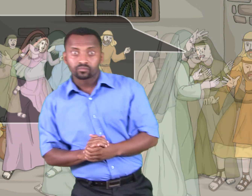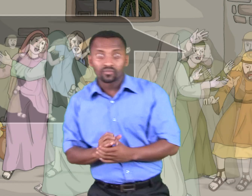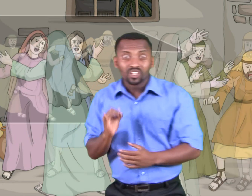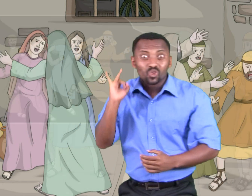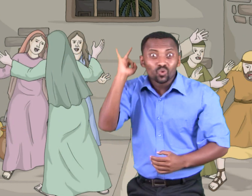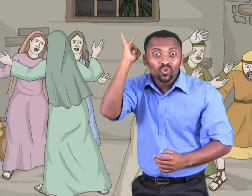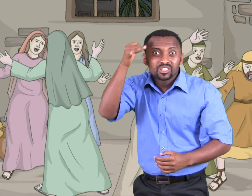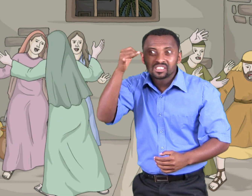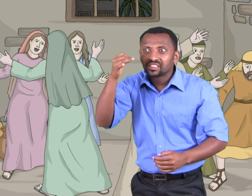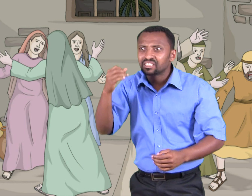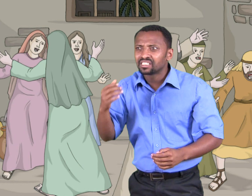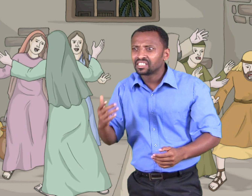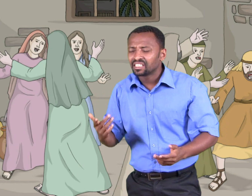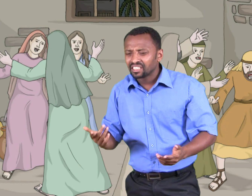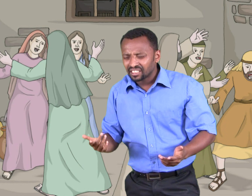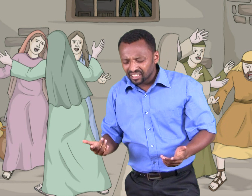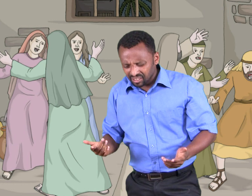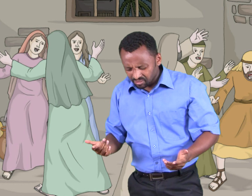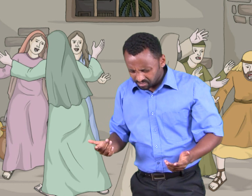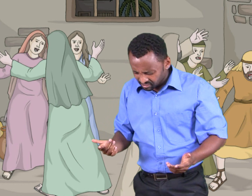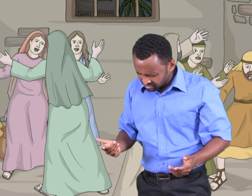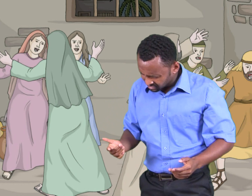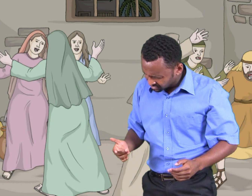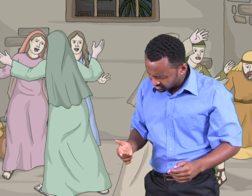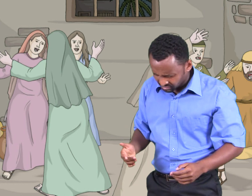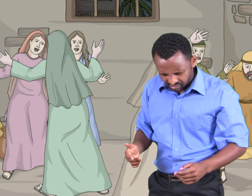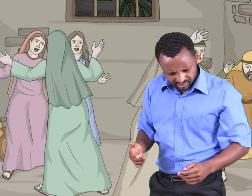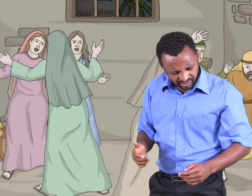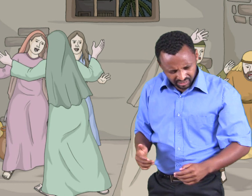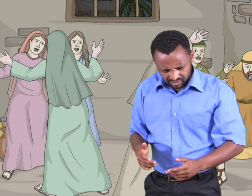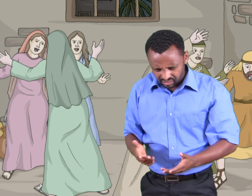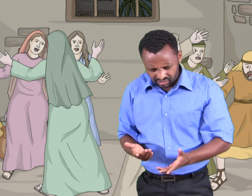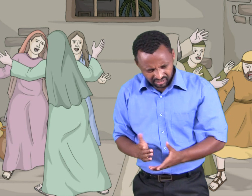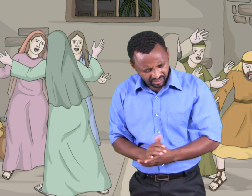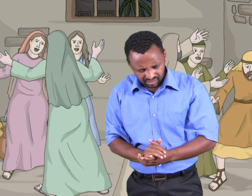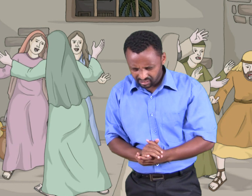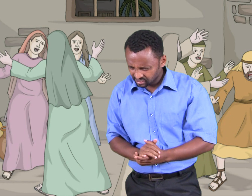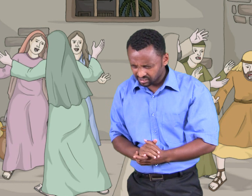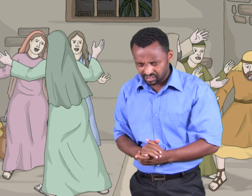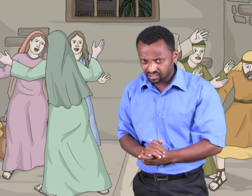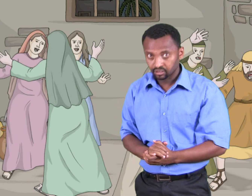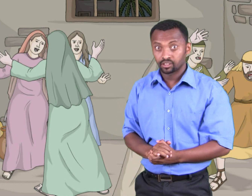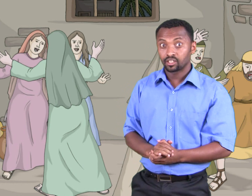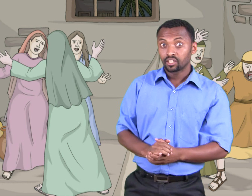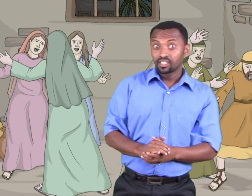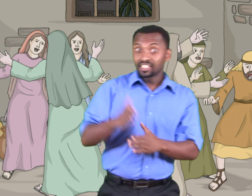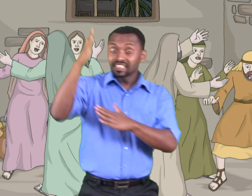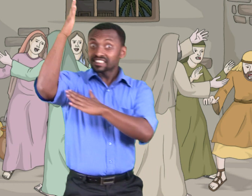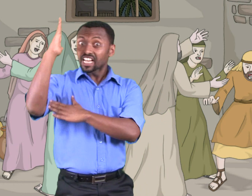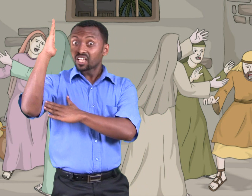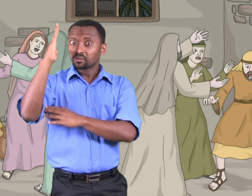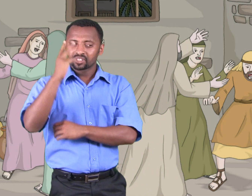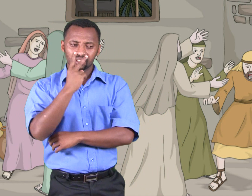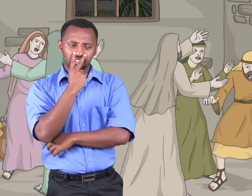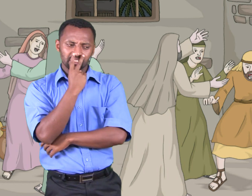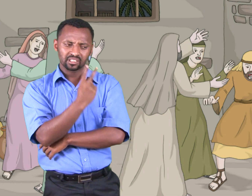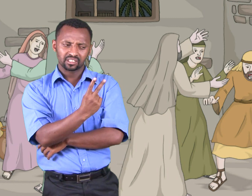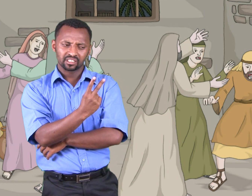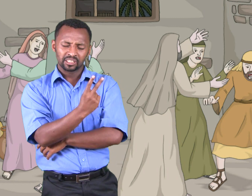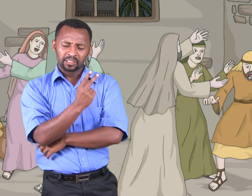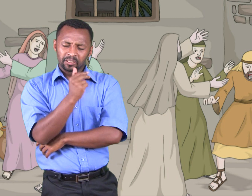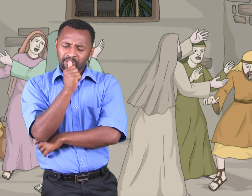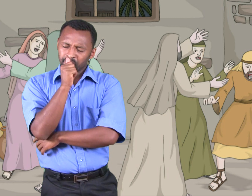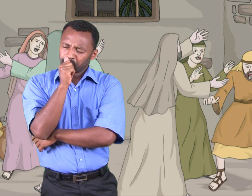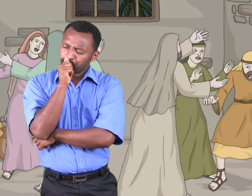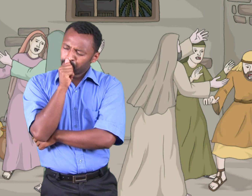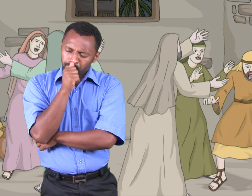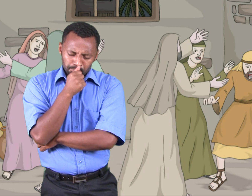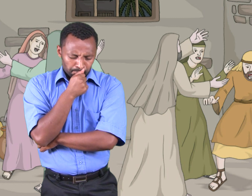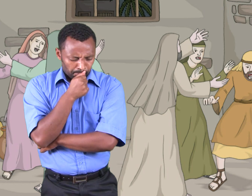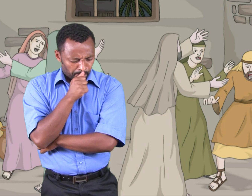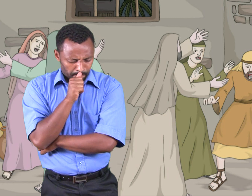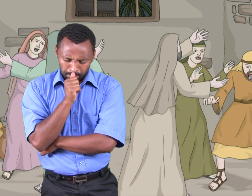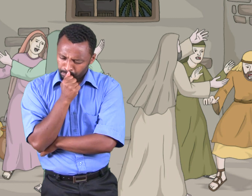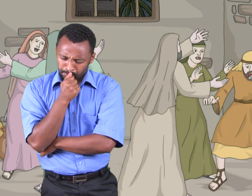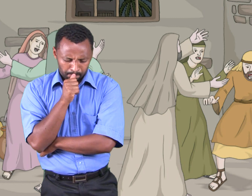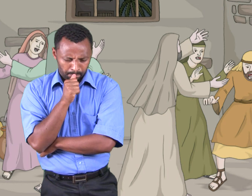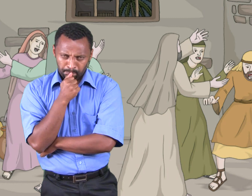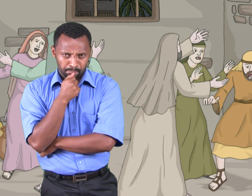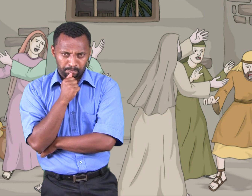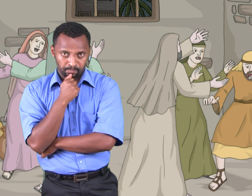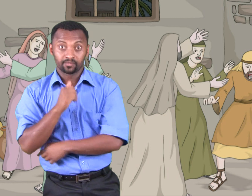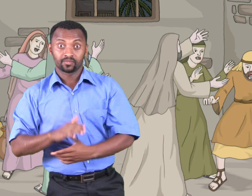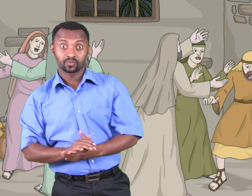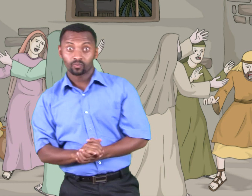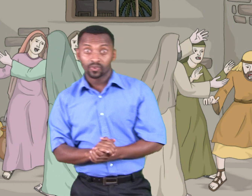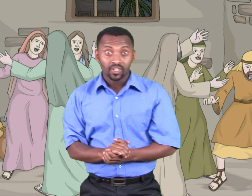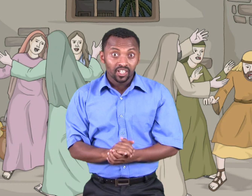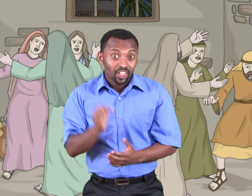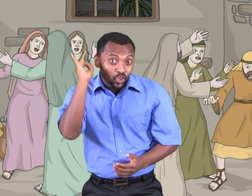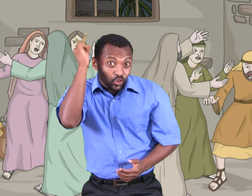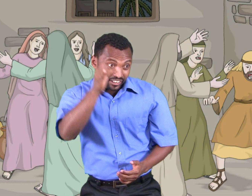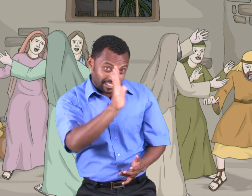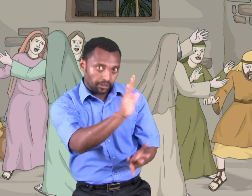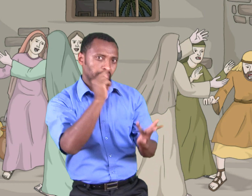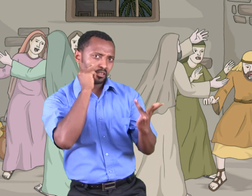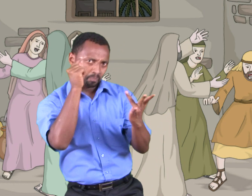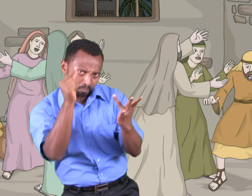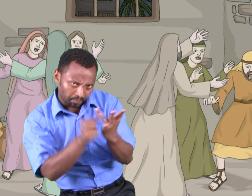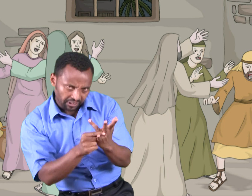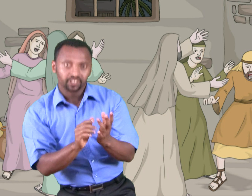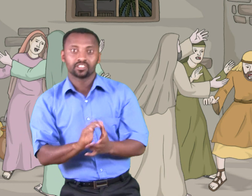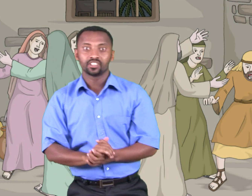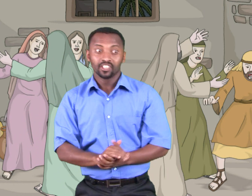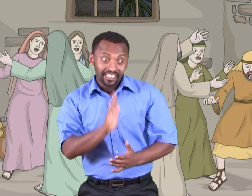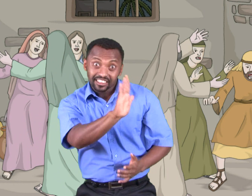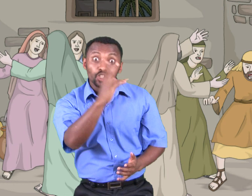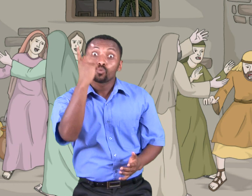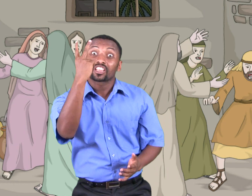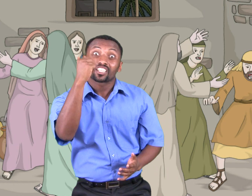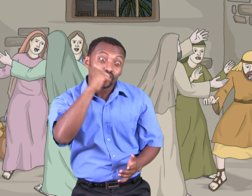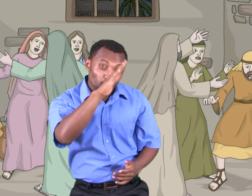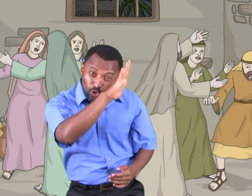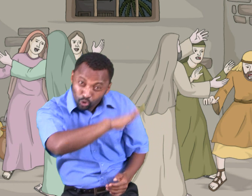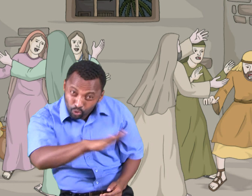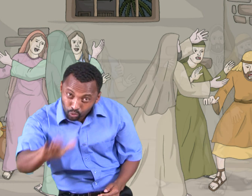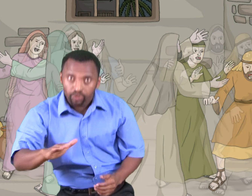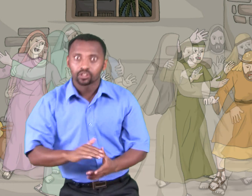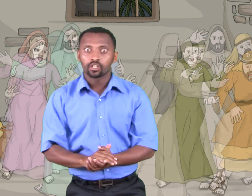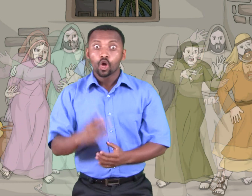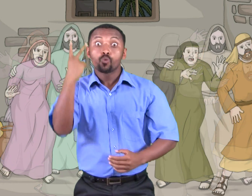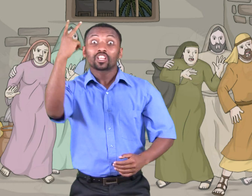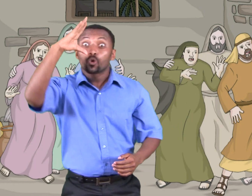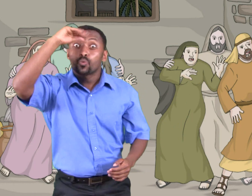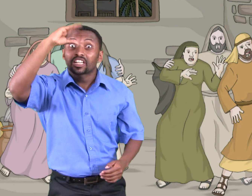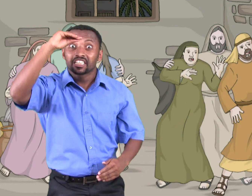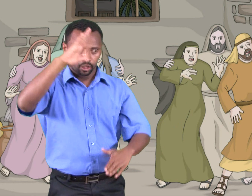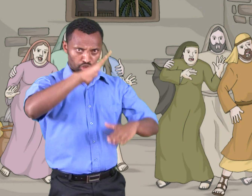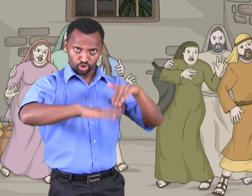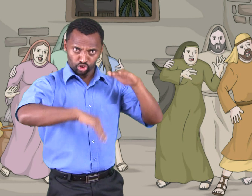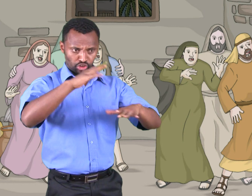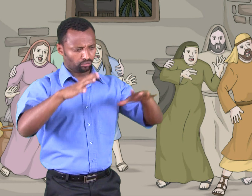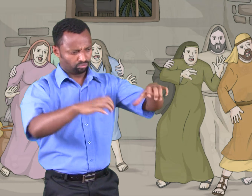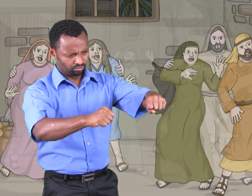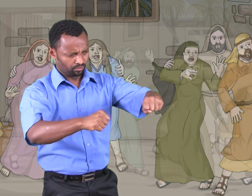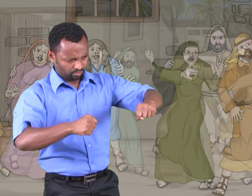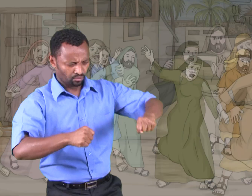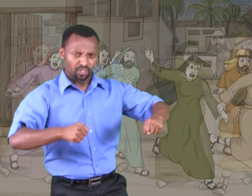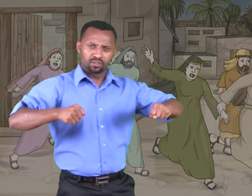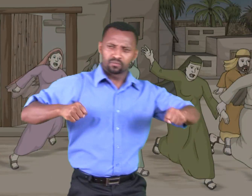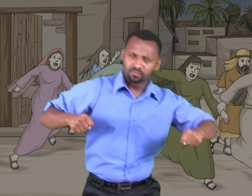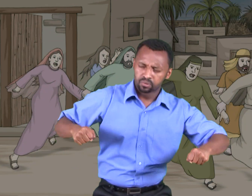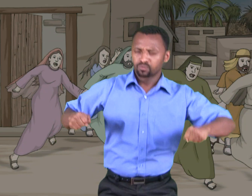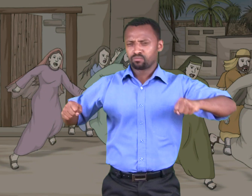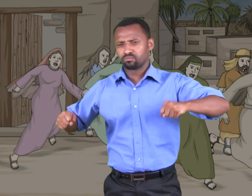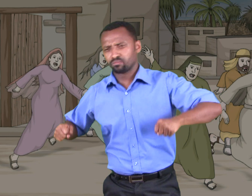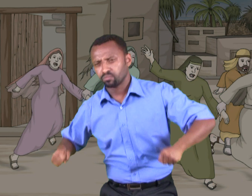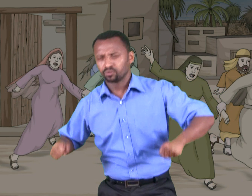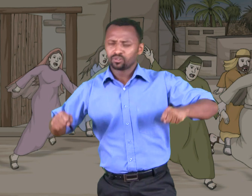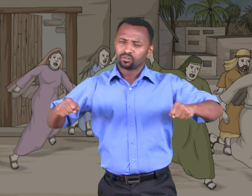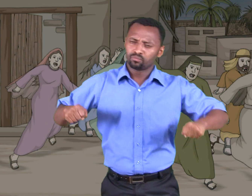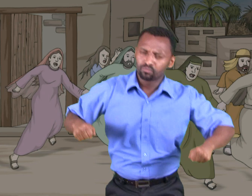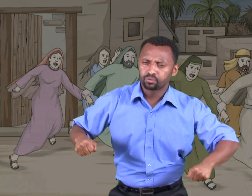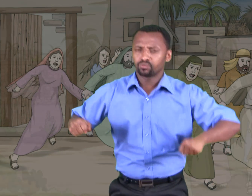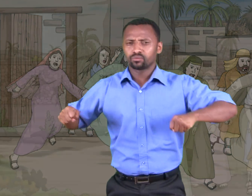But when Lot hesitated, the men grabbed his hand and the hands of his wife and his two daughters.